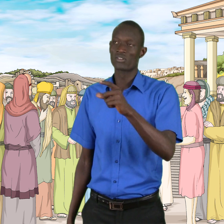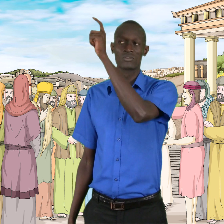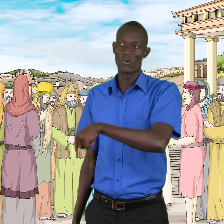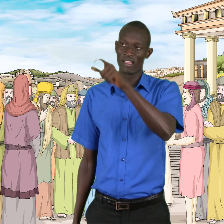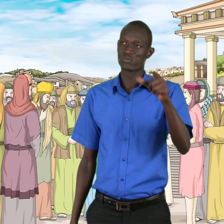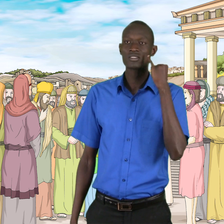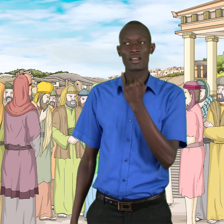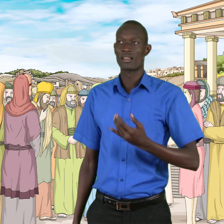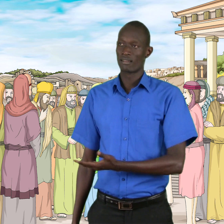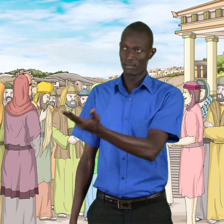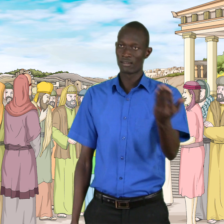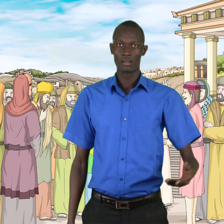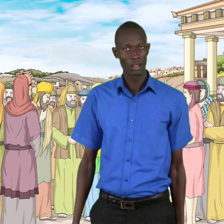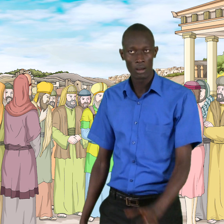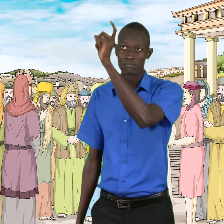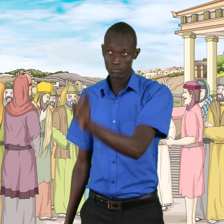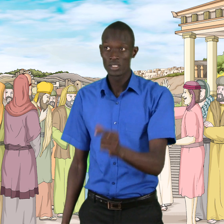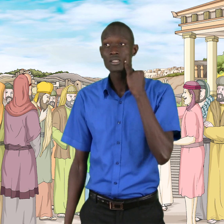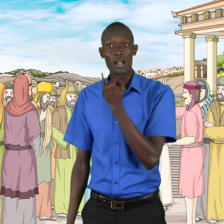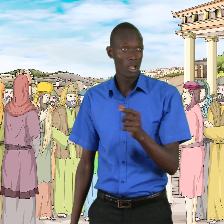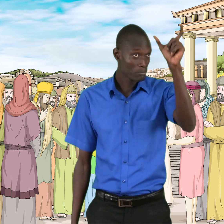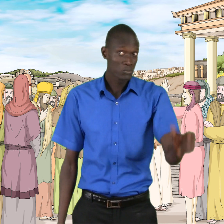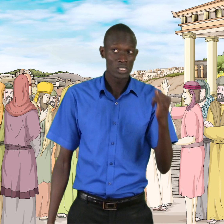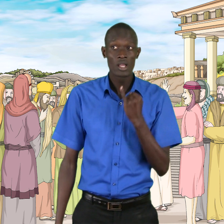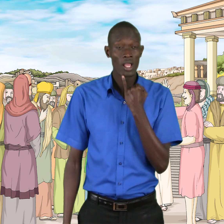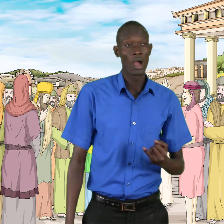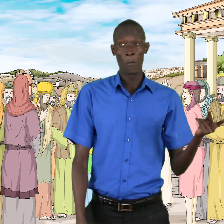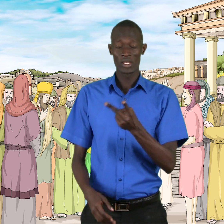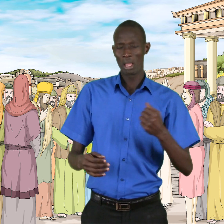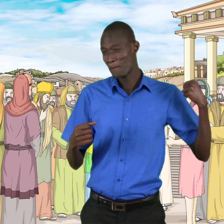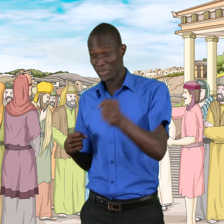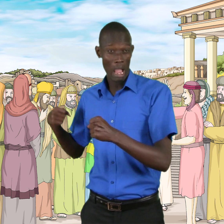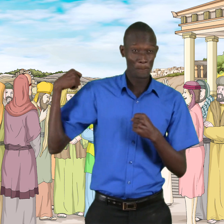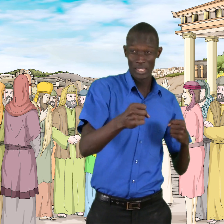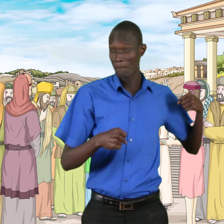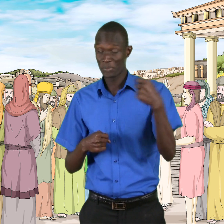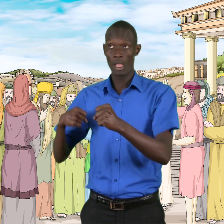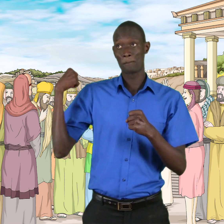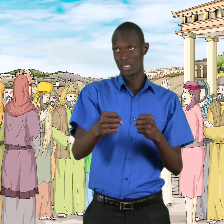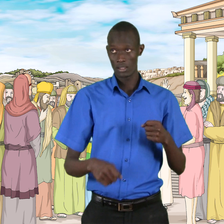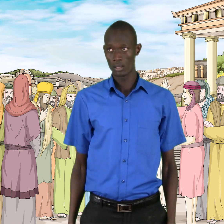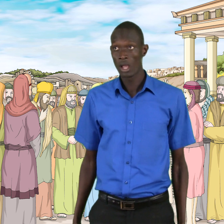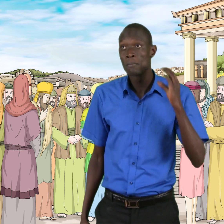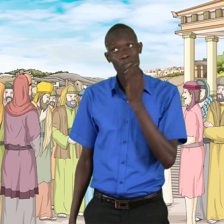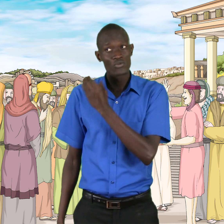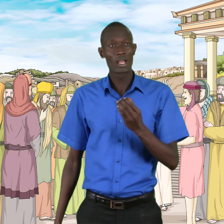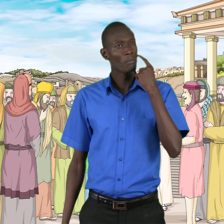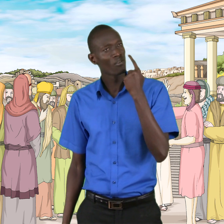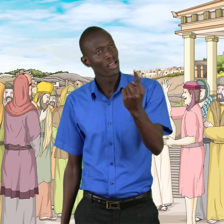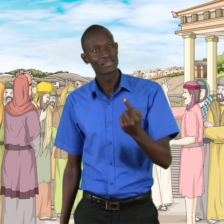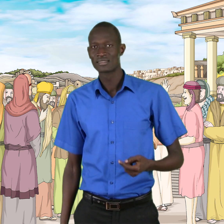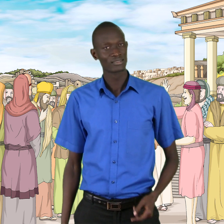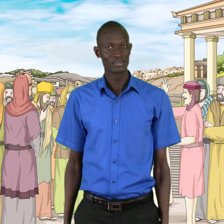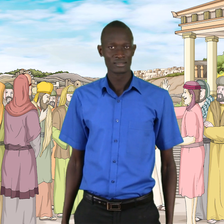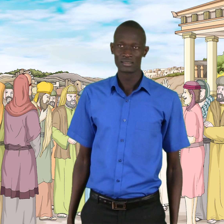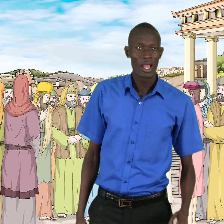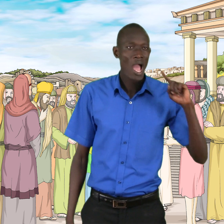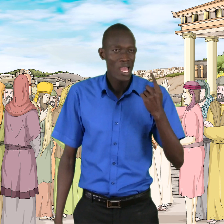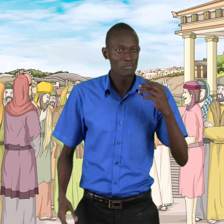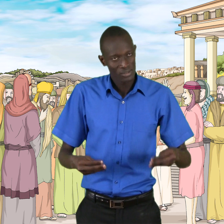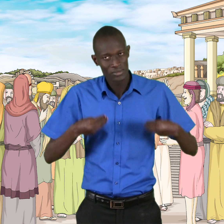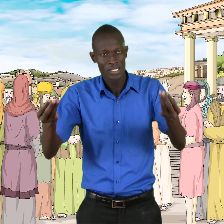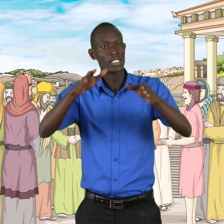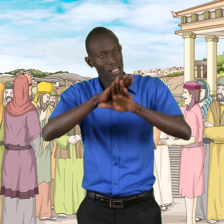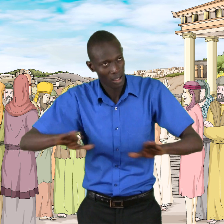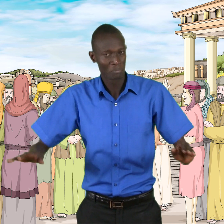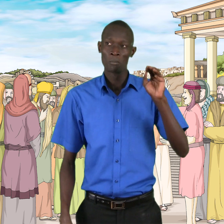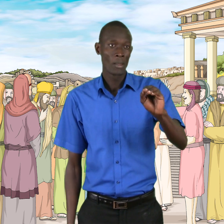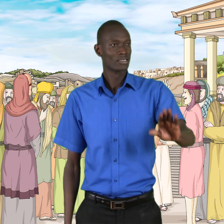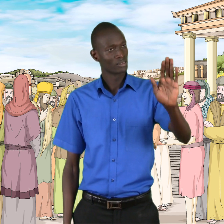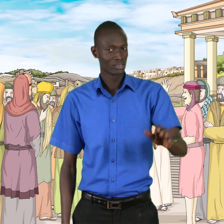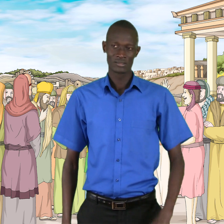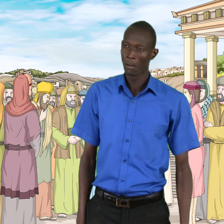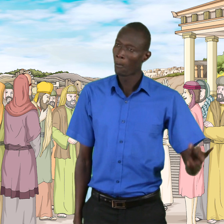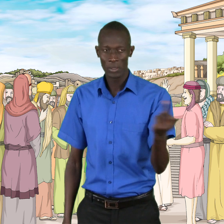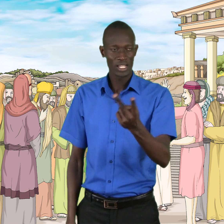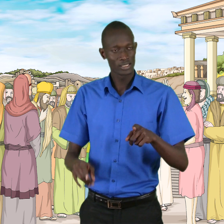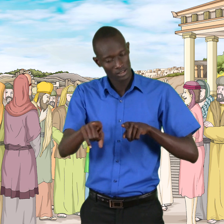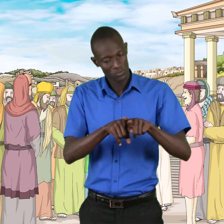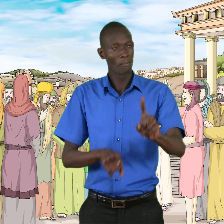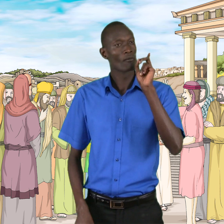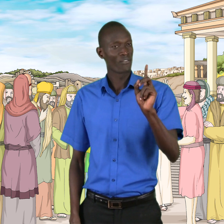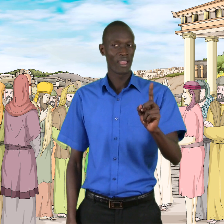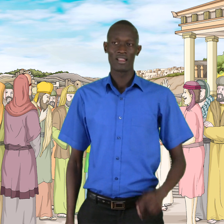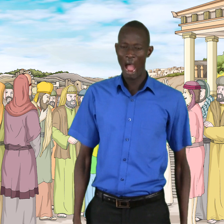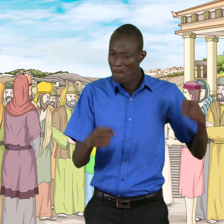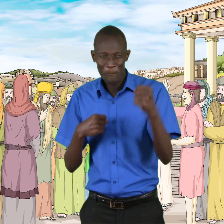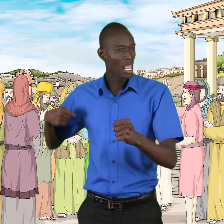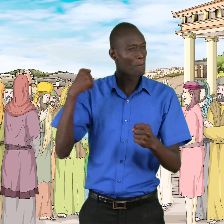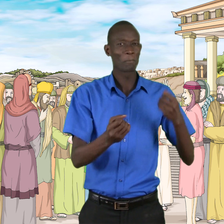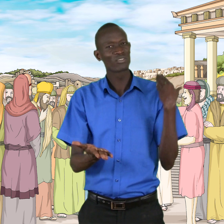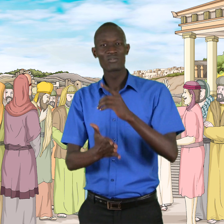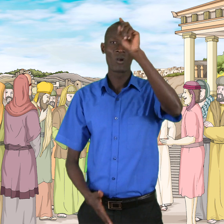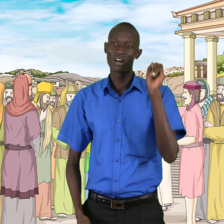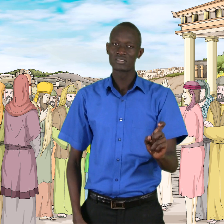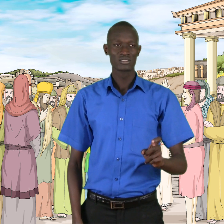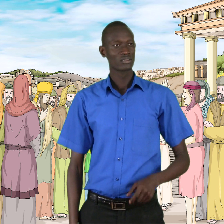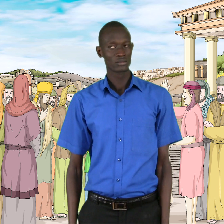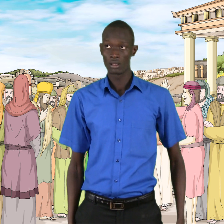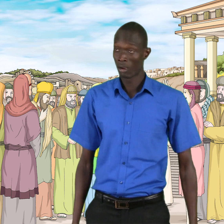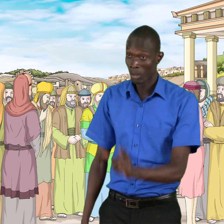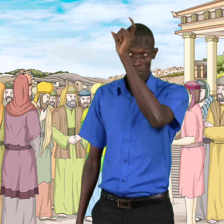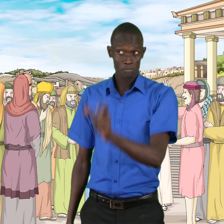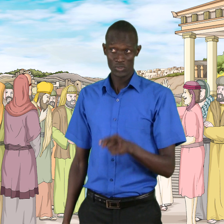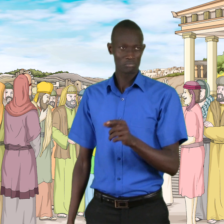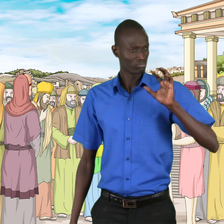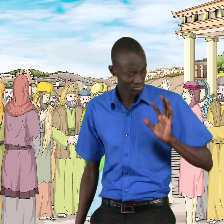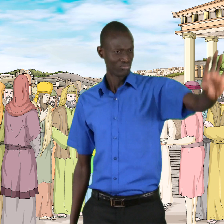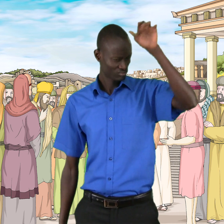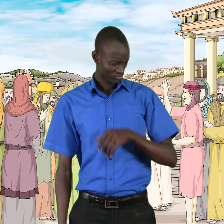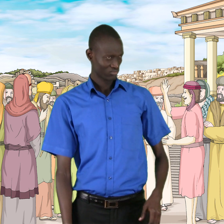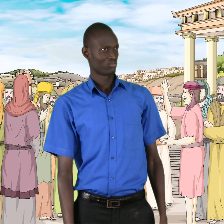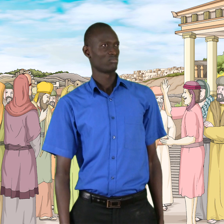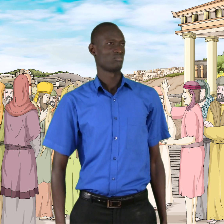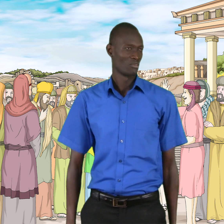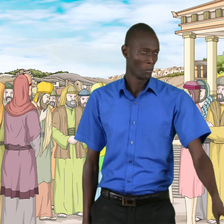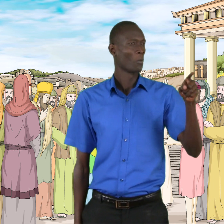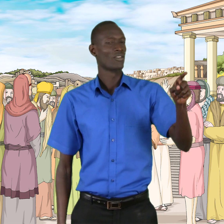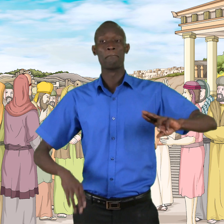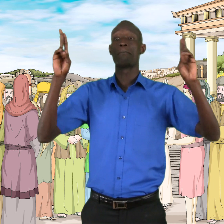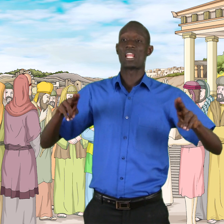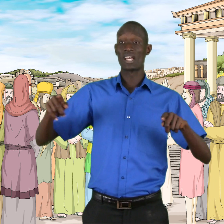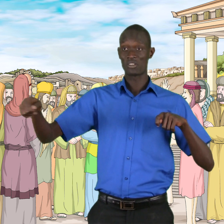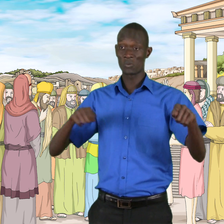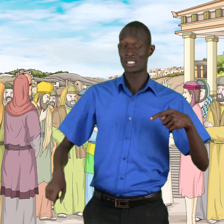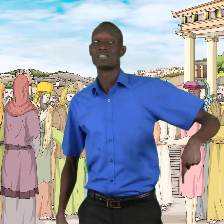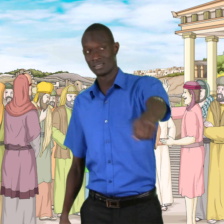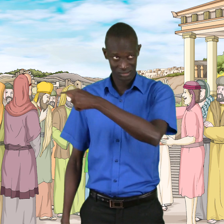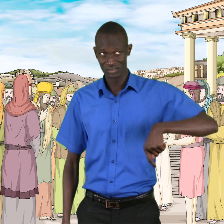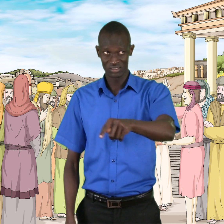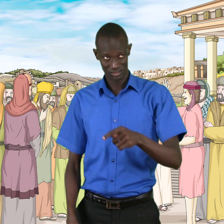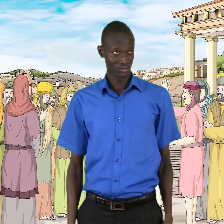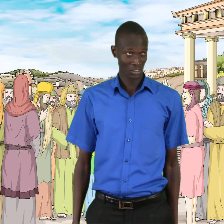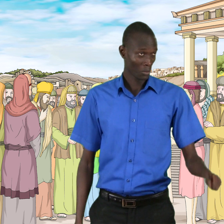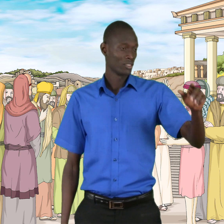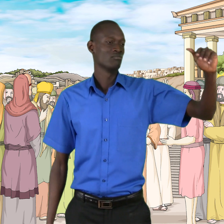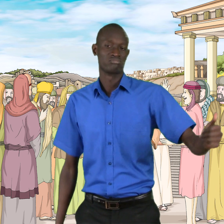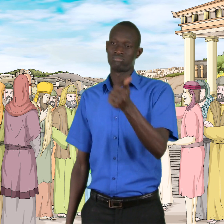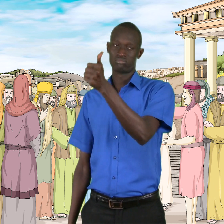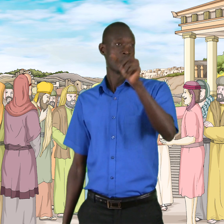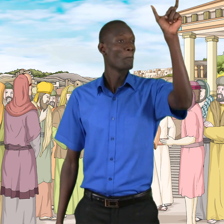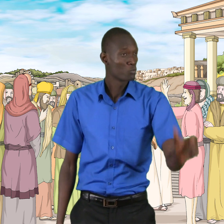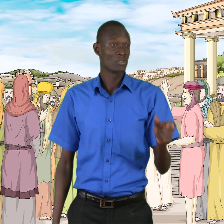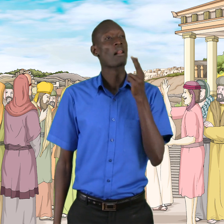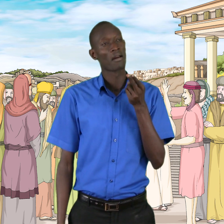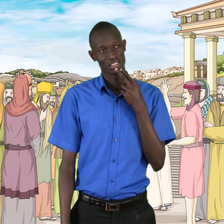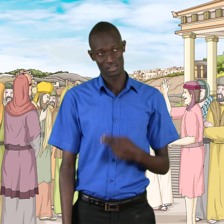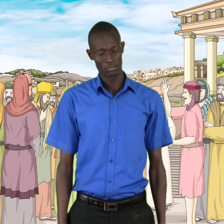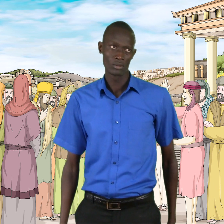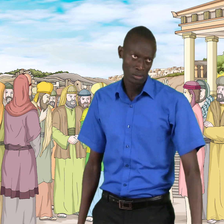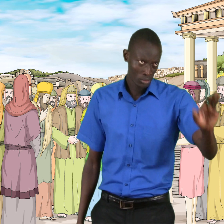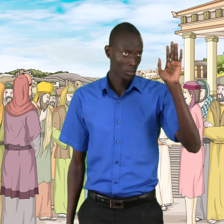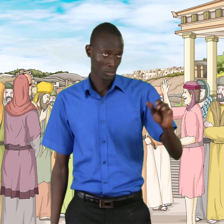The next day he came upon two Israelites who were fighting, and he tried to reconcile them, saying, ‘Men, you are brothers. Why are you mistreating each other?’